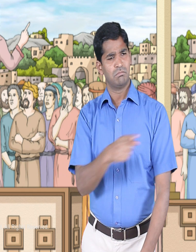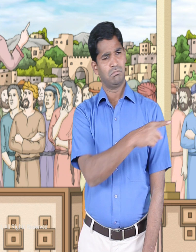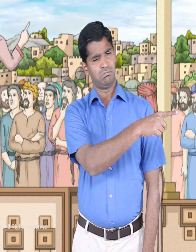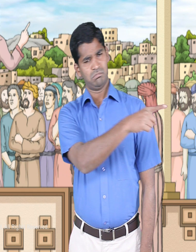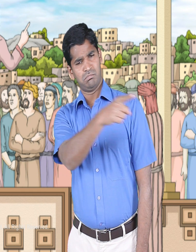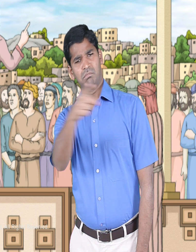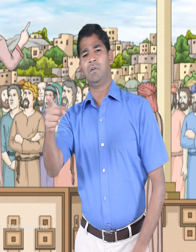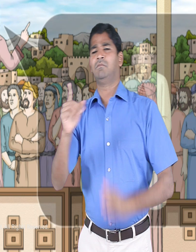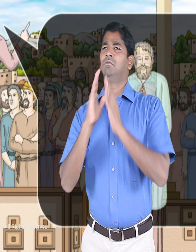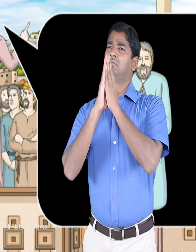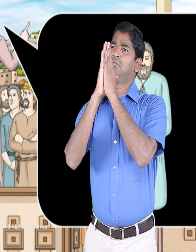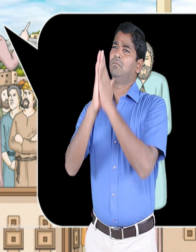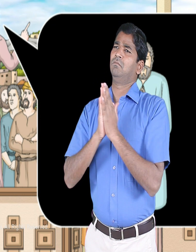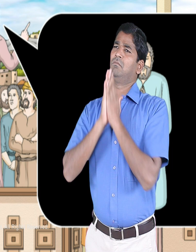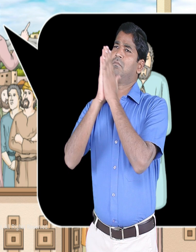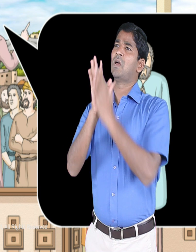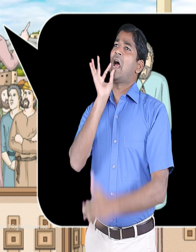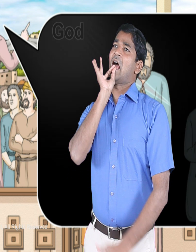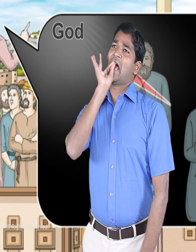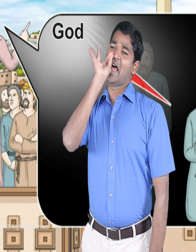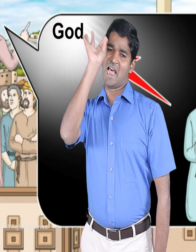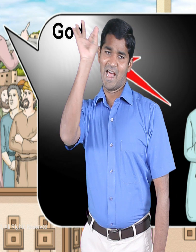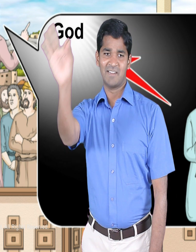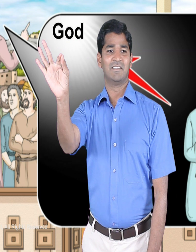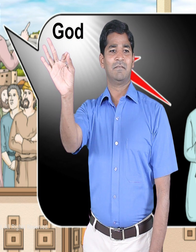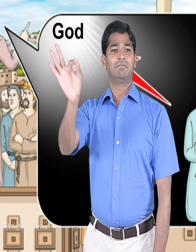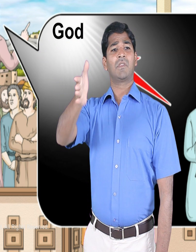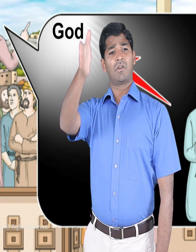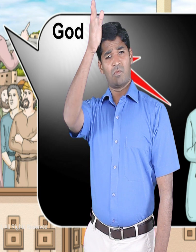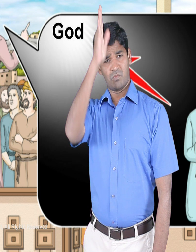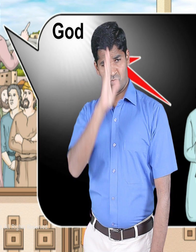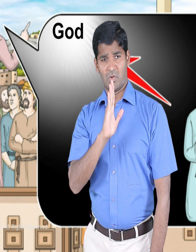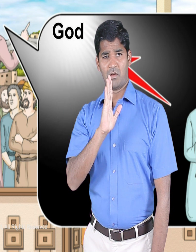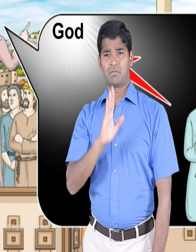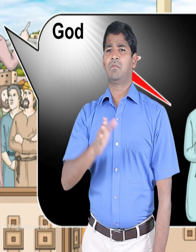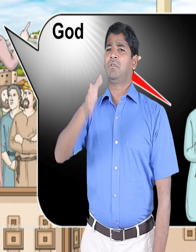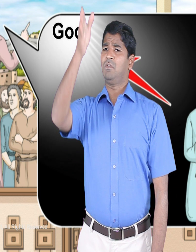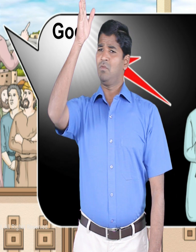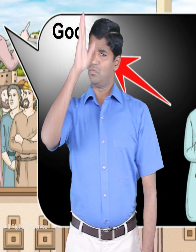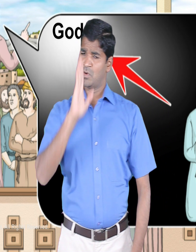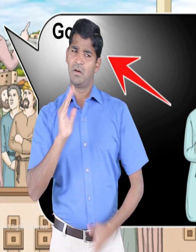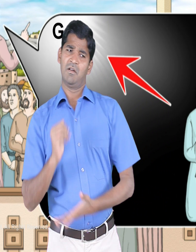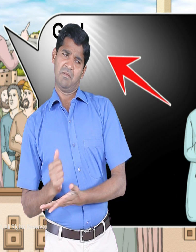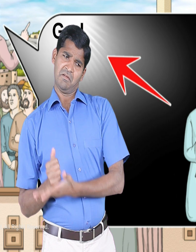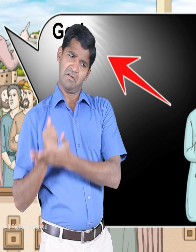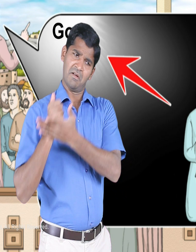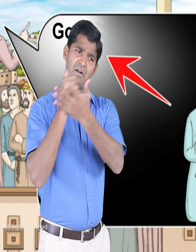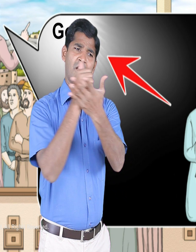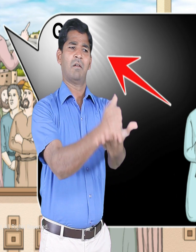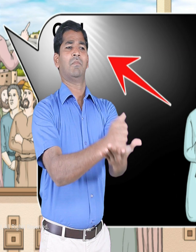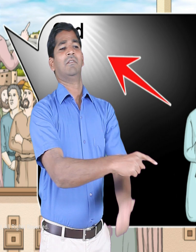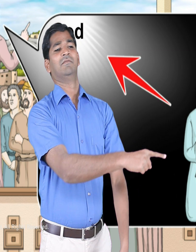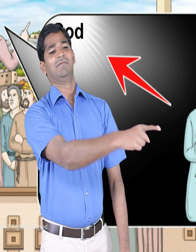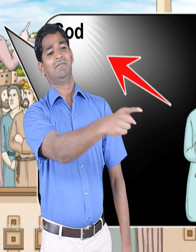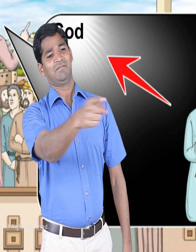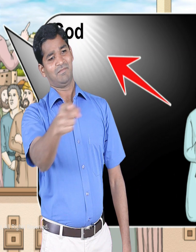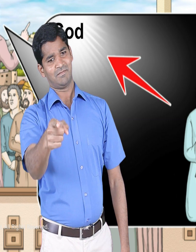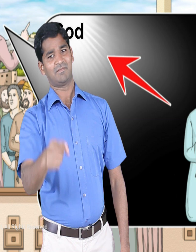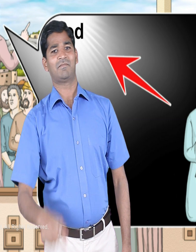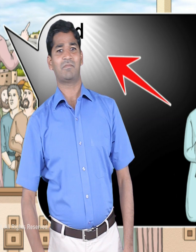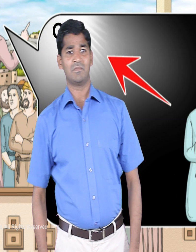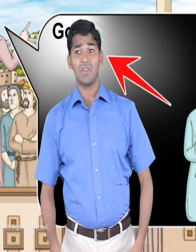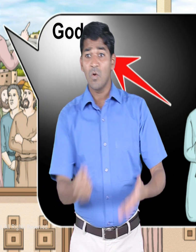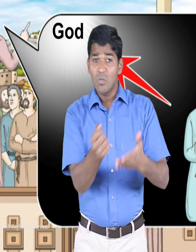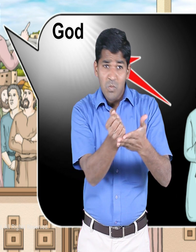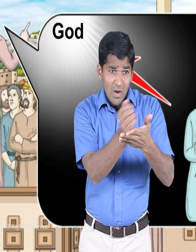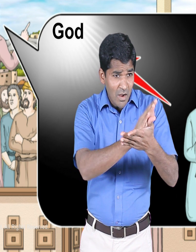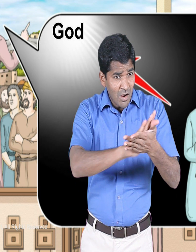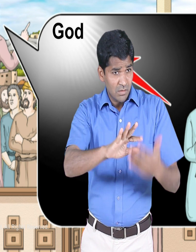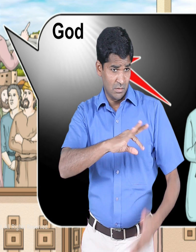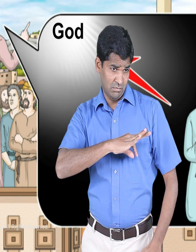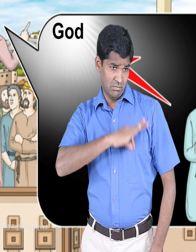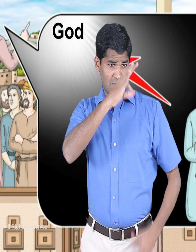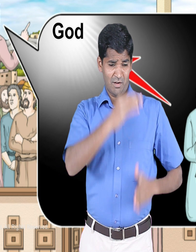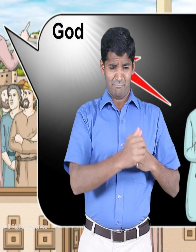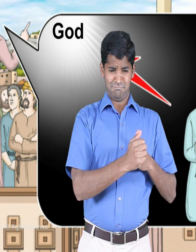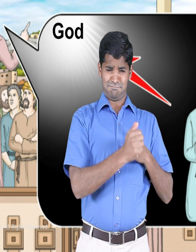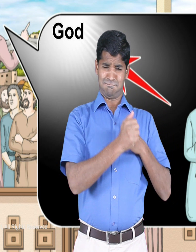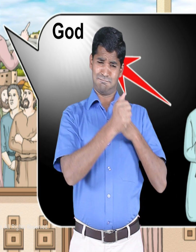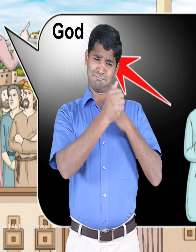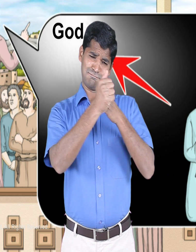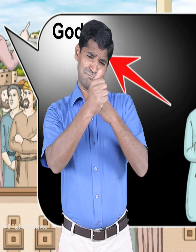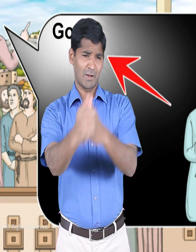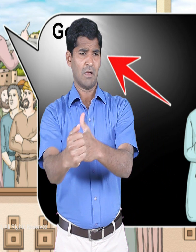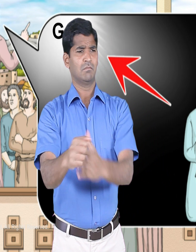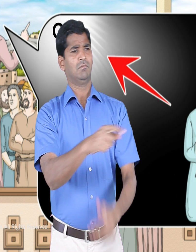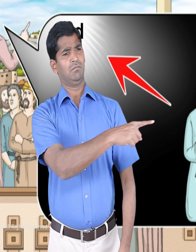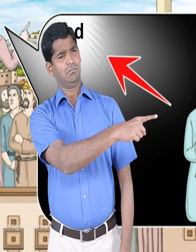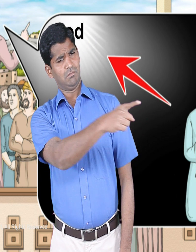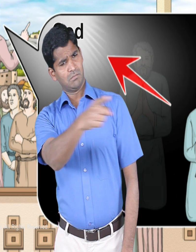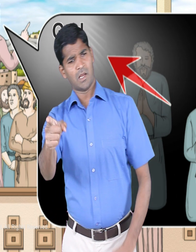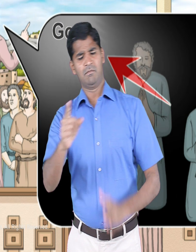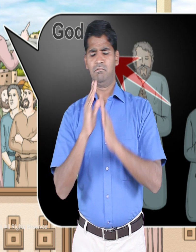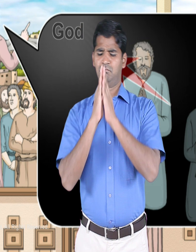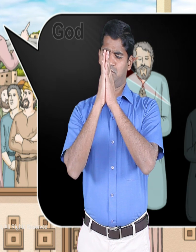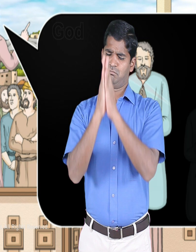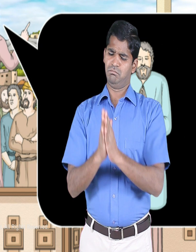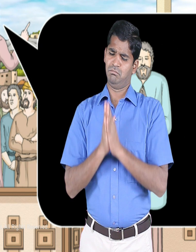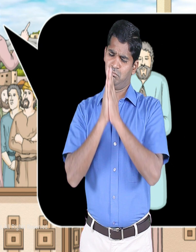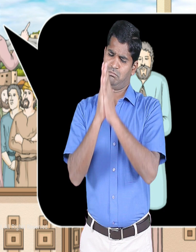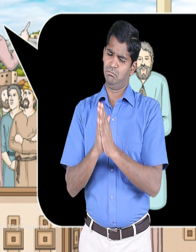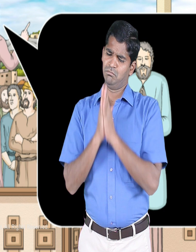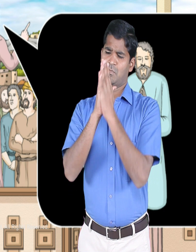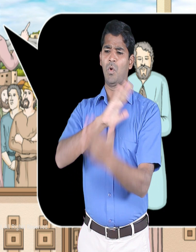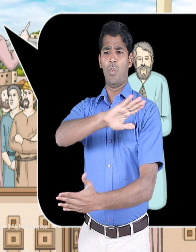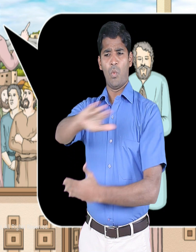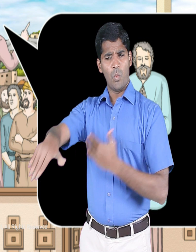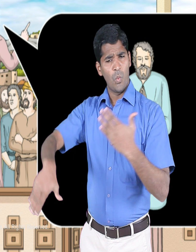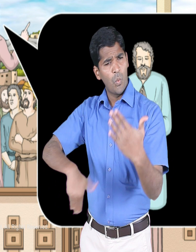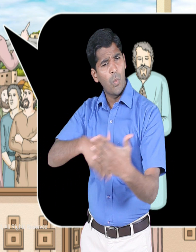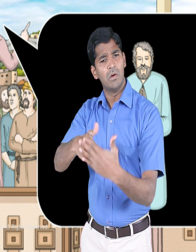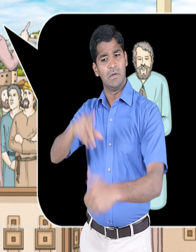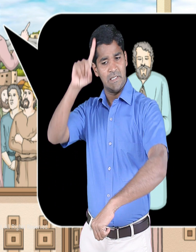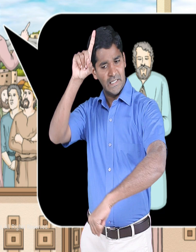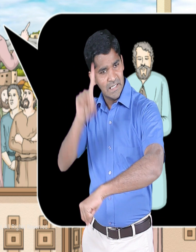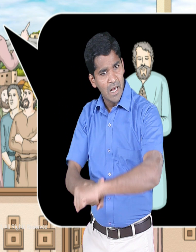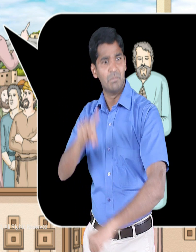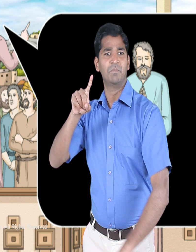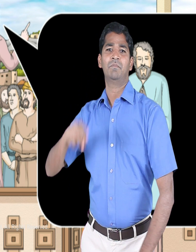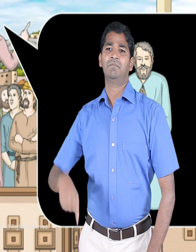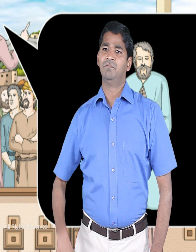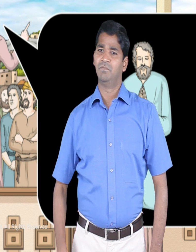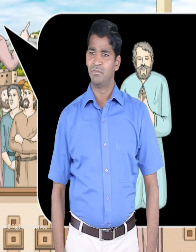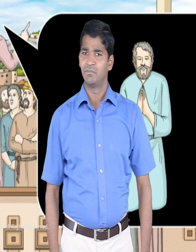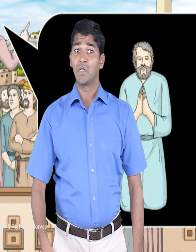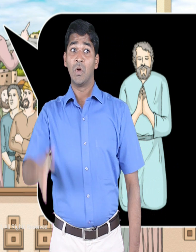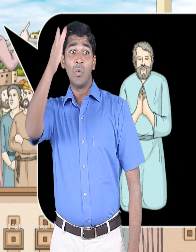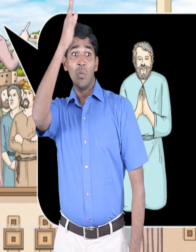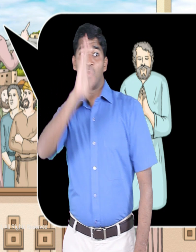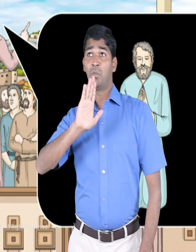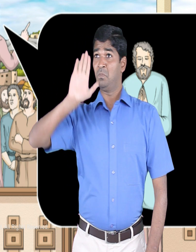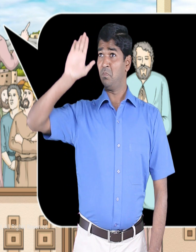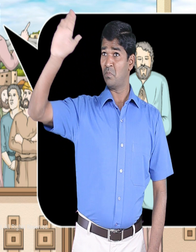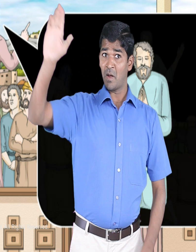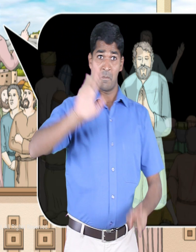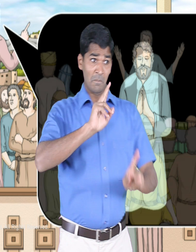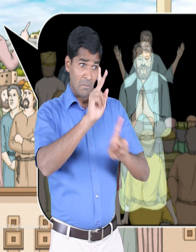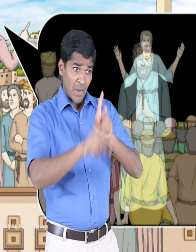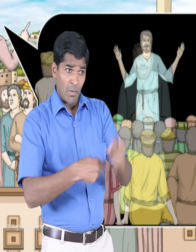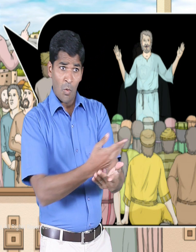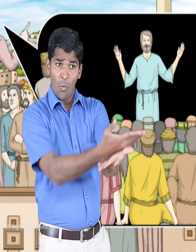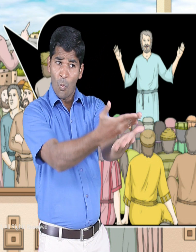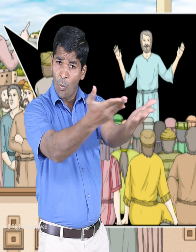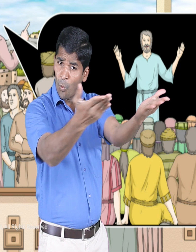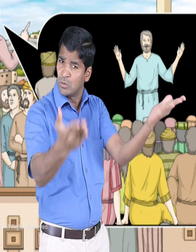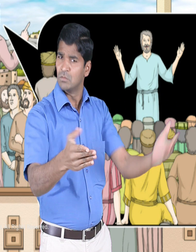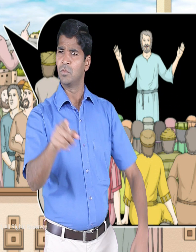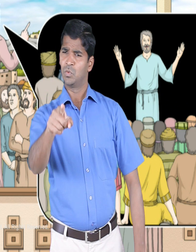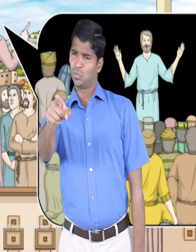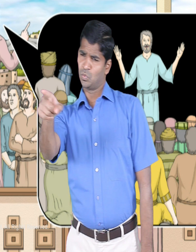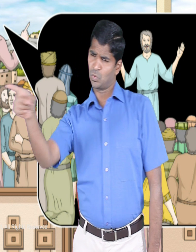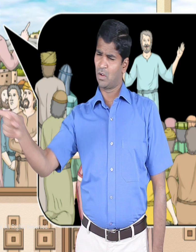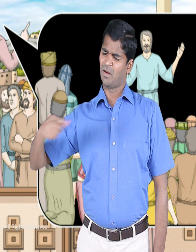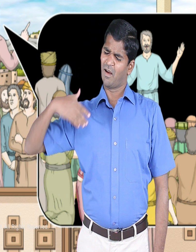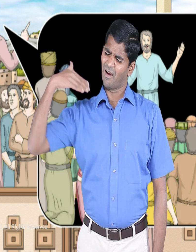Pray in the Spirit at all times, with every kind of prayer and petition.